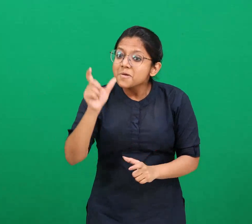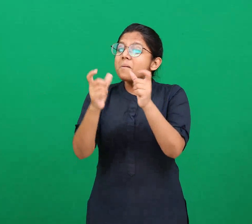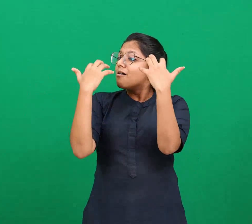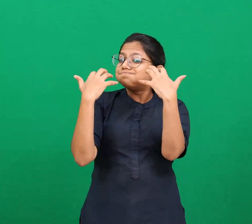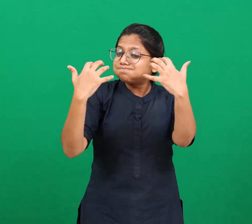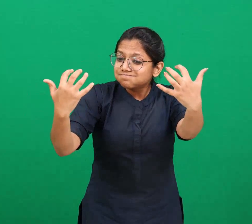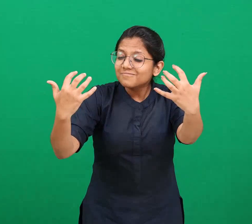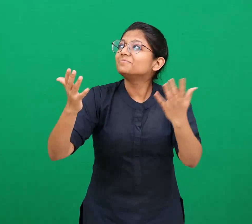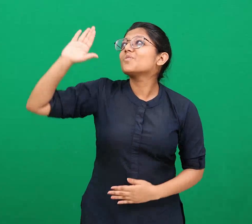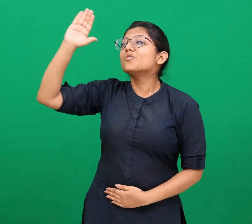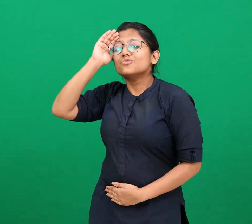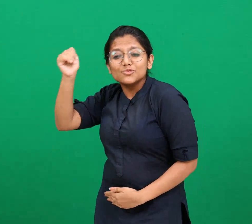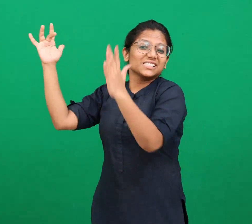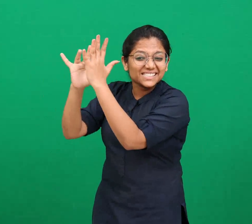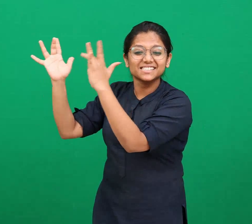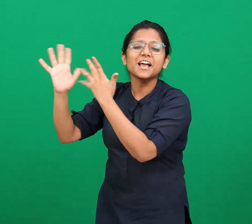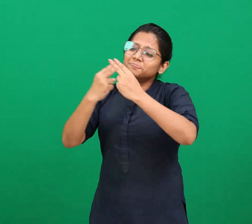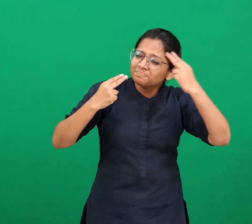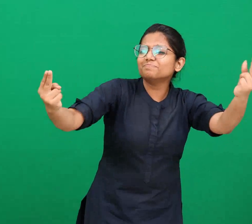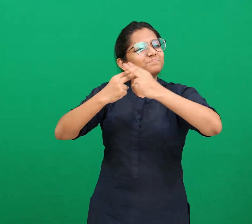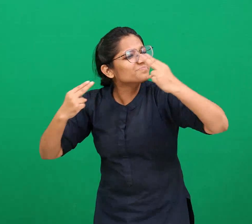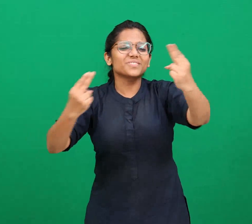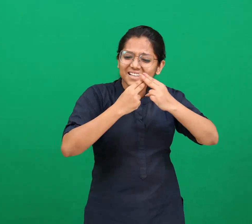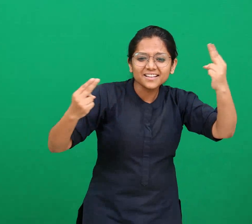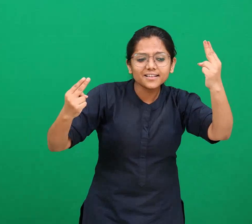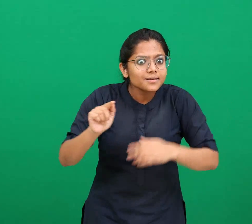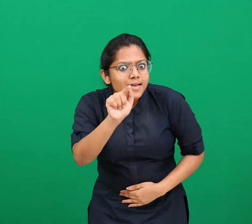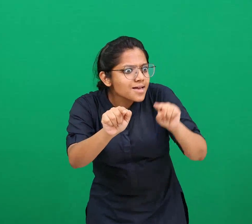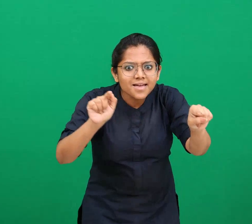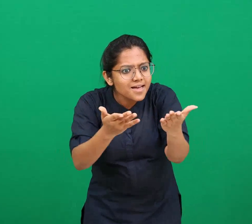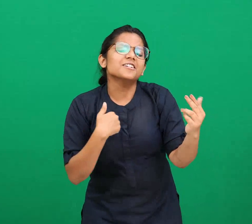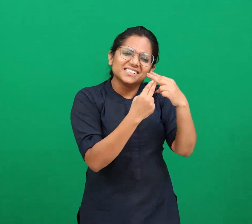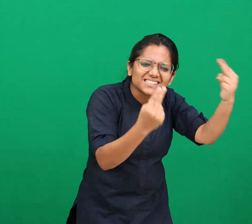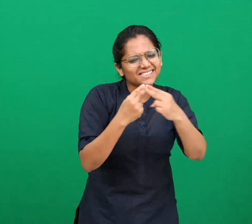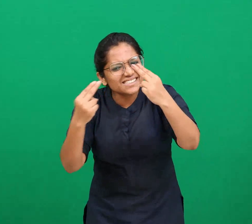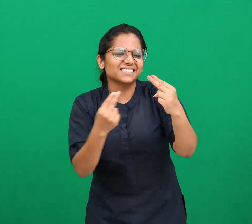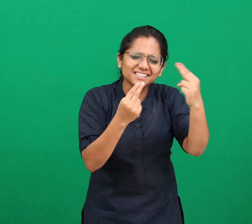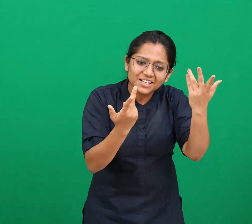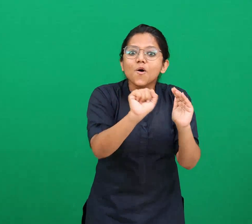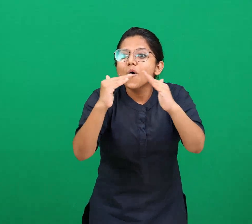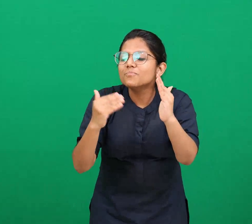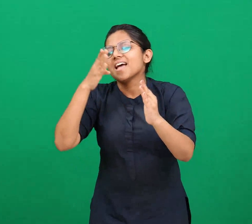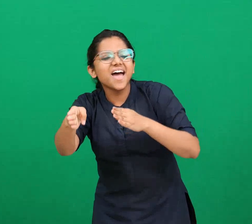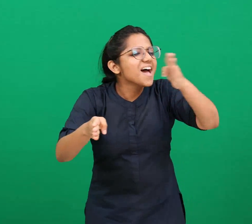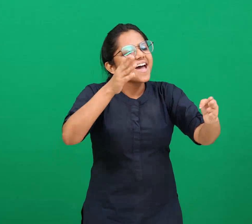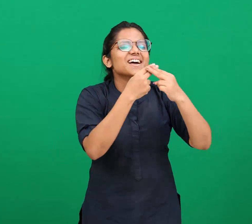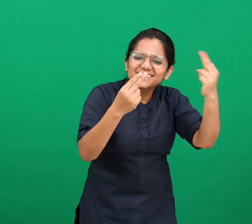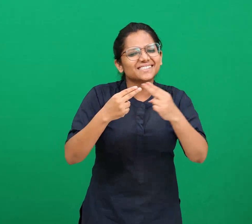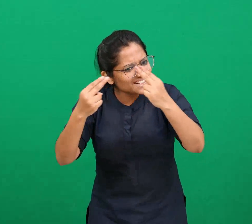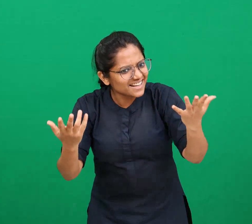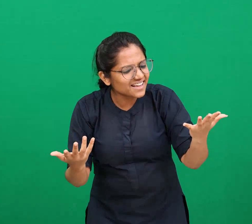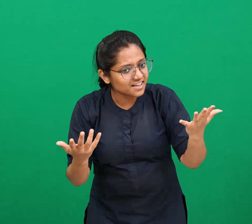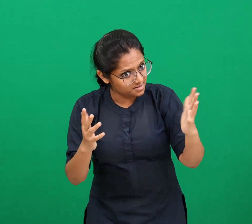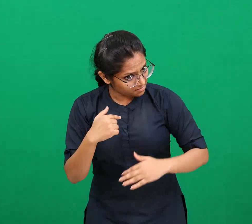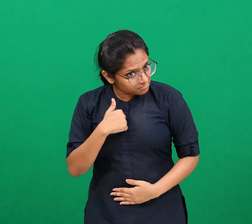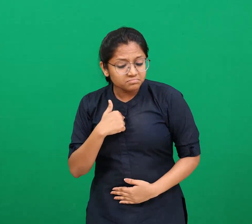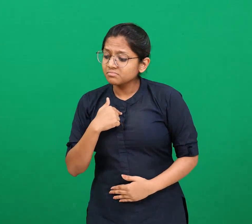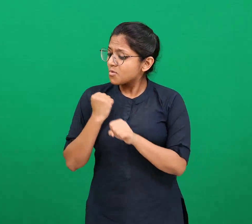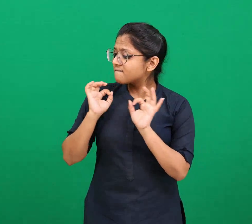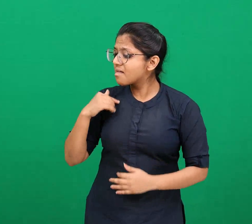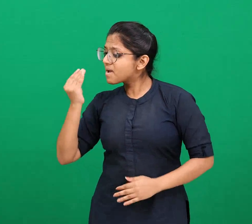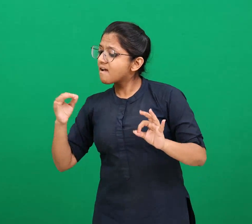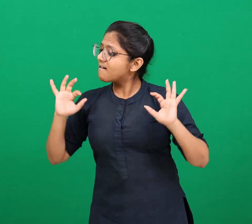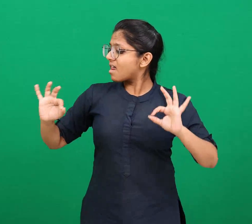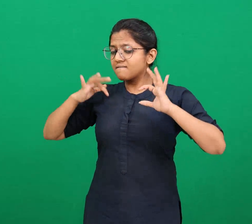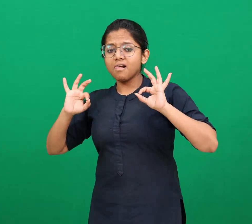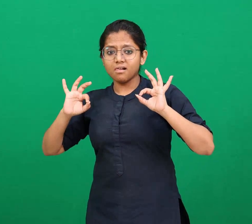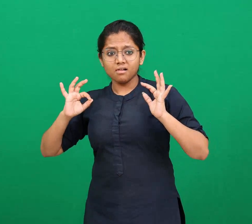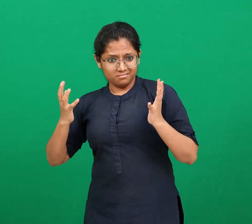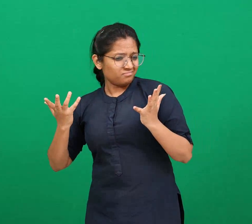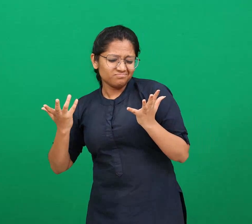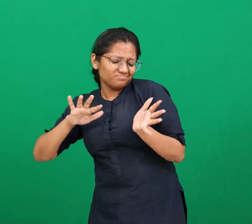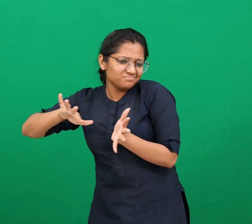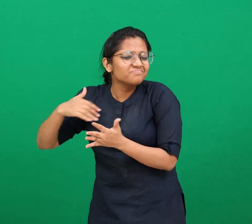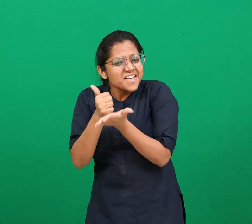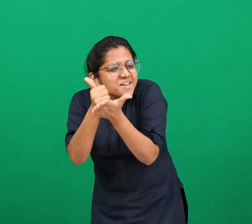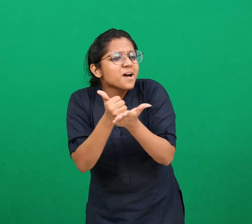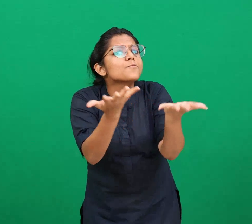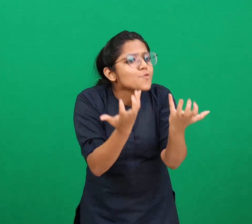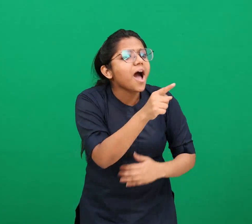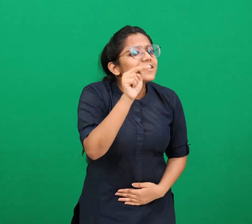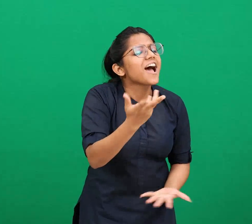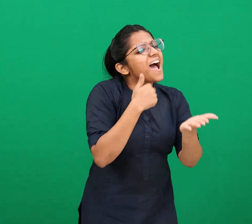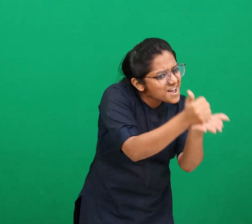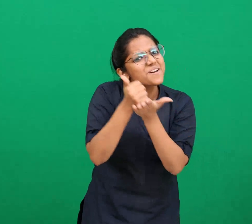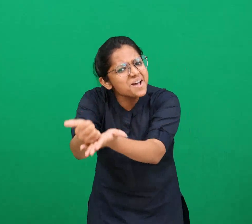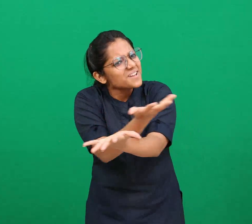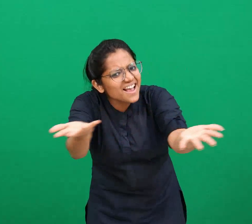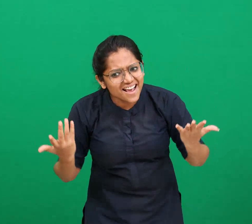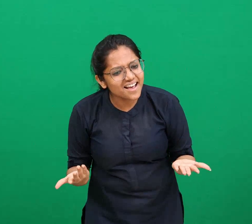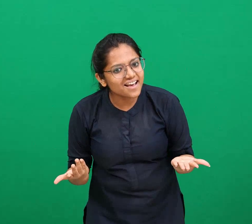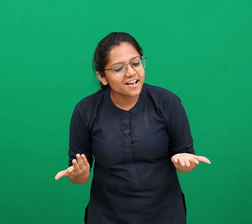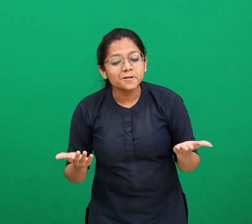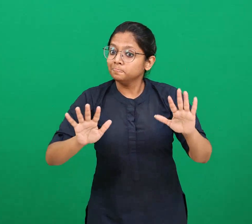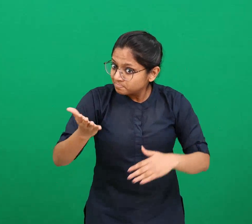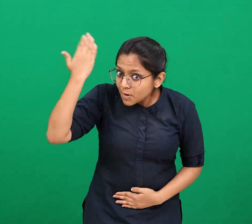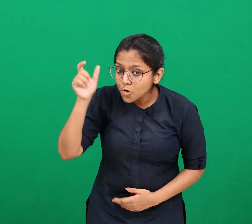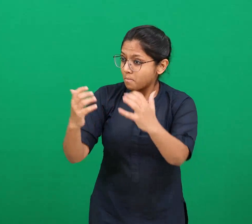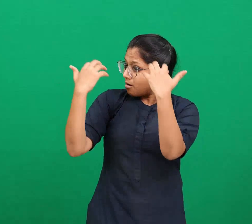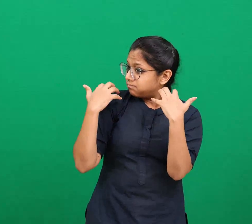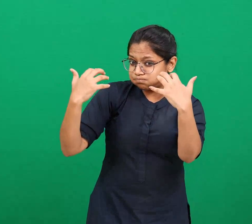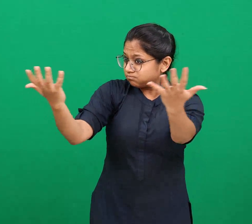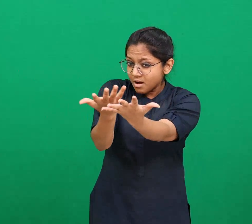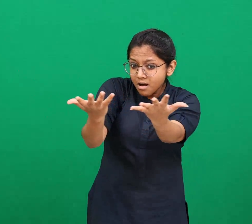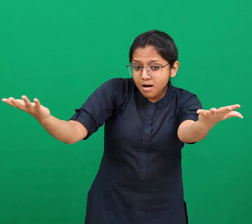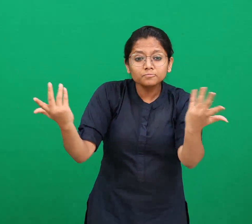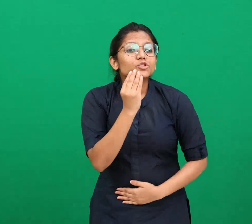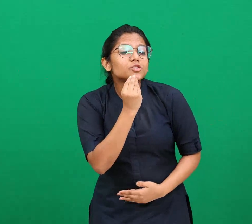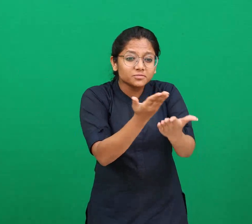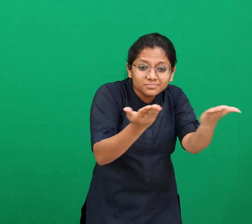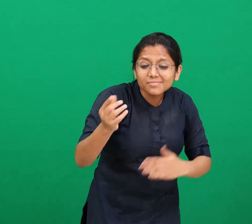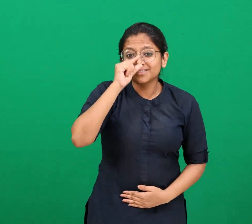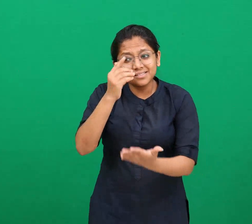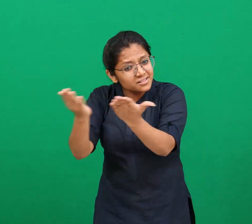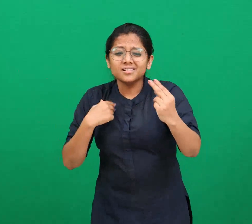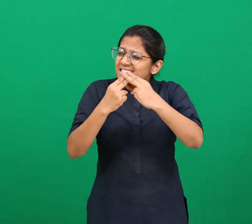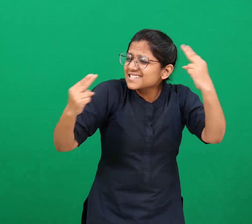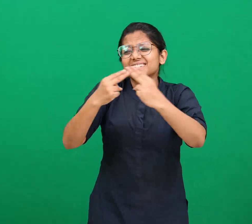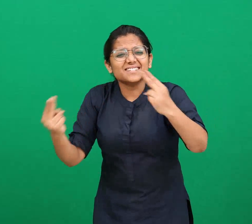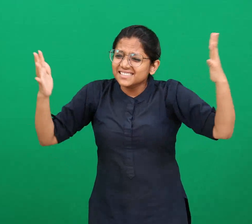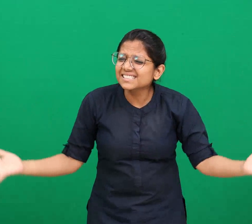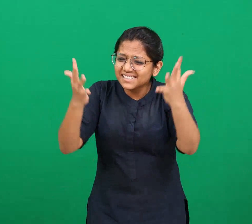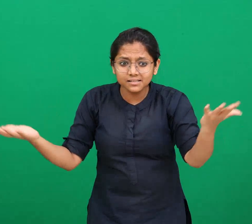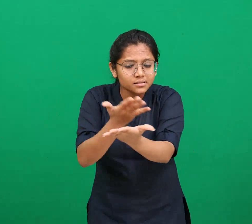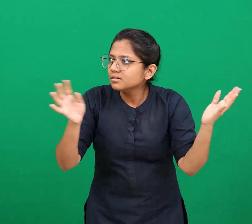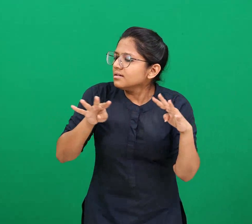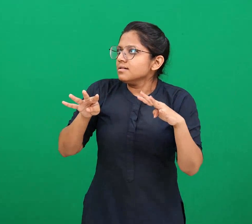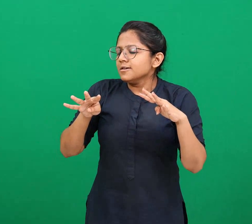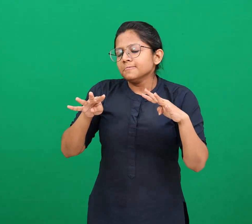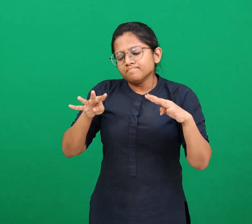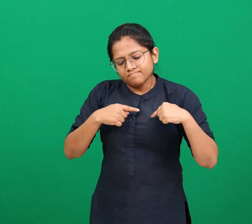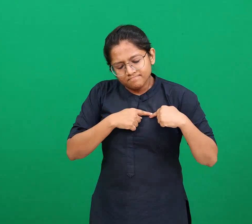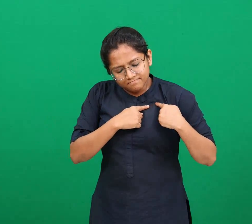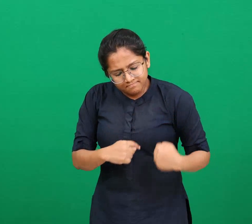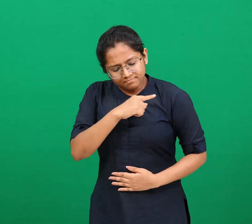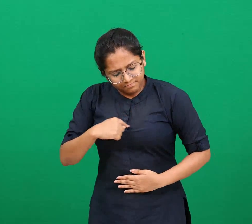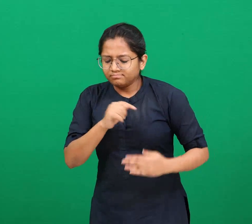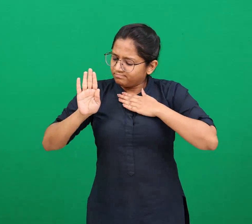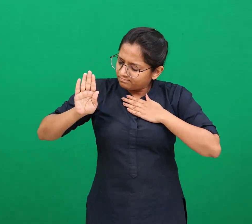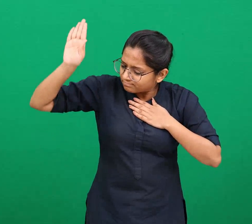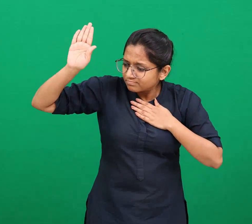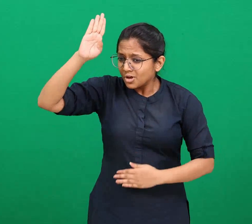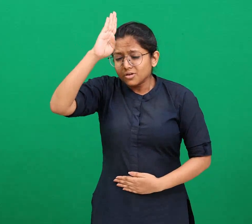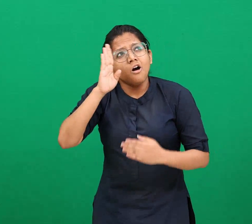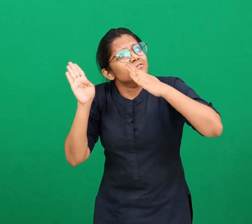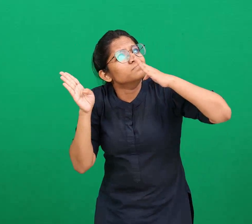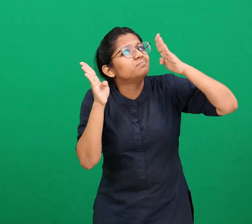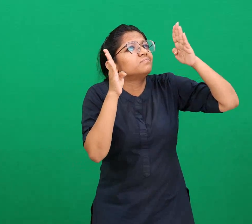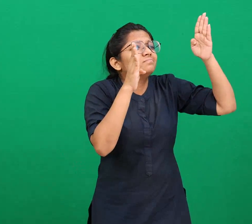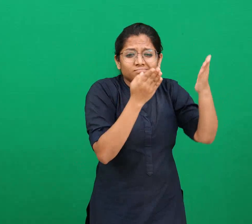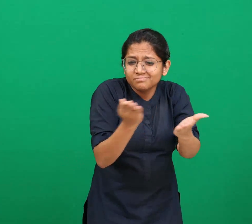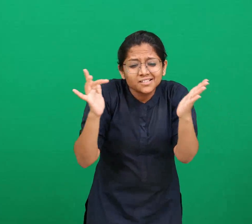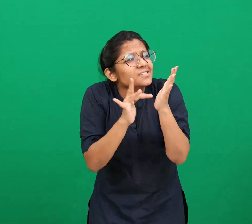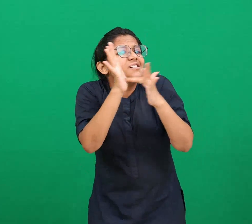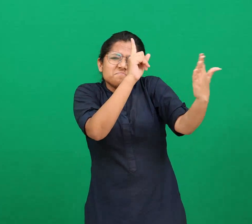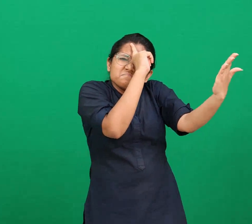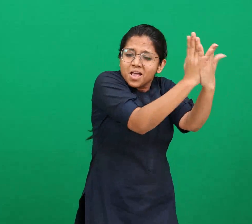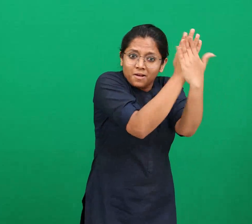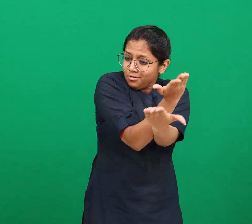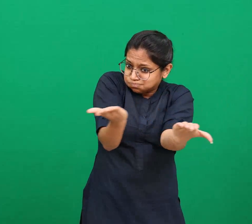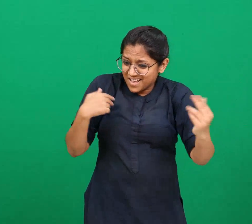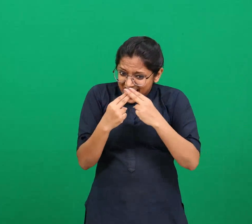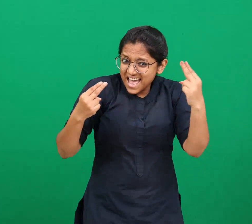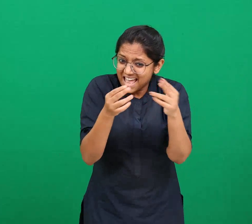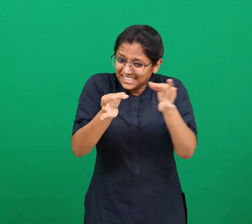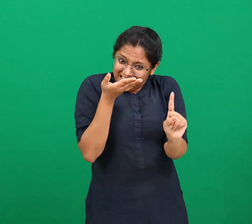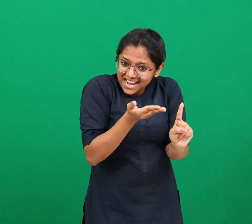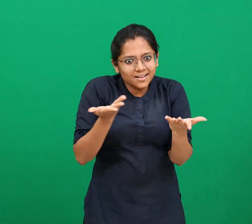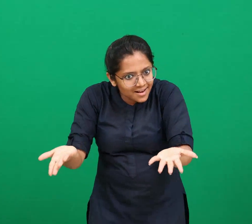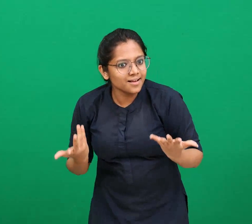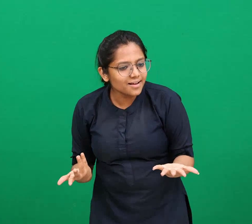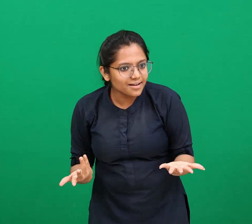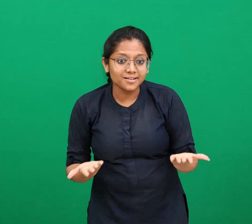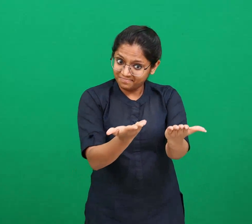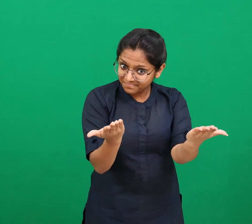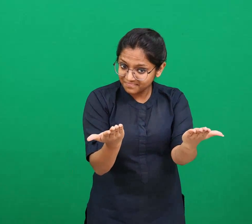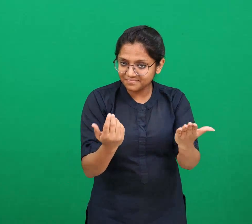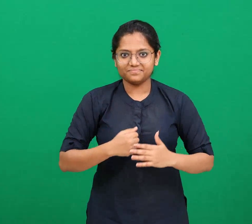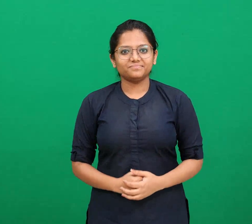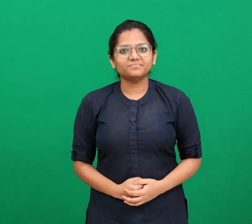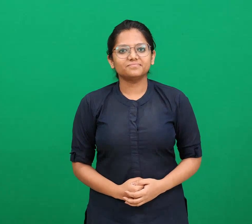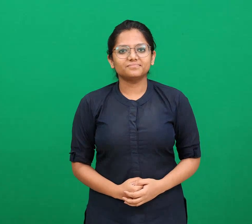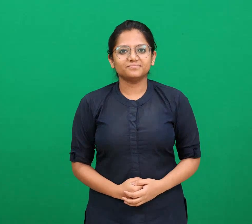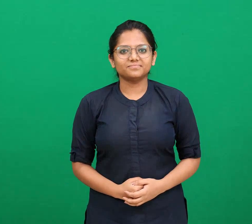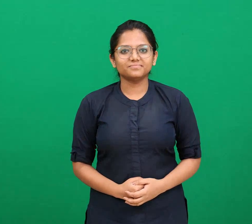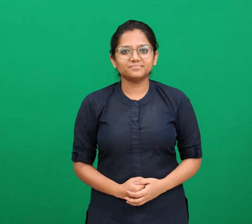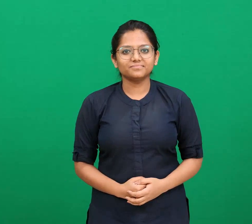I did not shrink back from declaring anything that was helpful to you as I taught you publicly and from house to house, testifying to Jews and Greeks alike about repentance to God and faith in our Lord Jesus Christ.